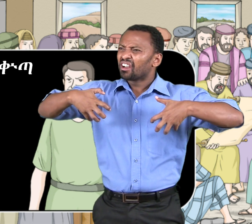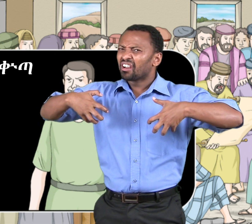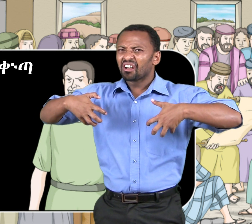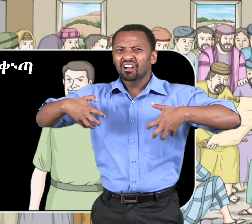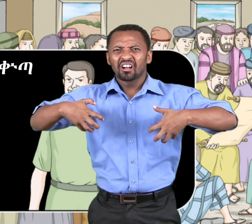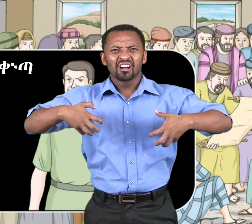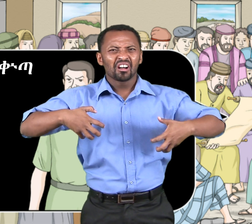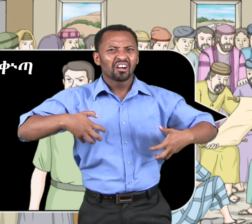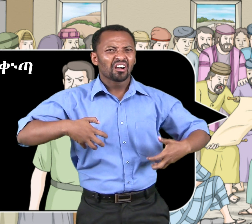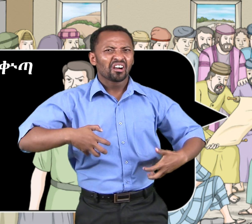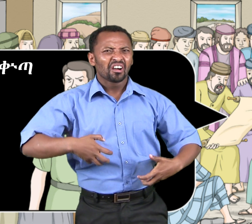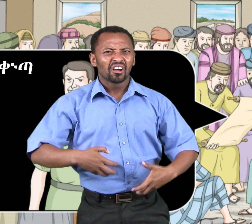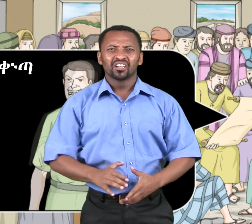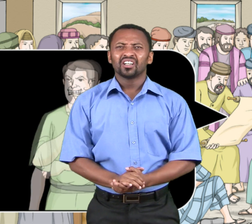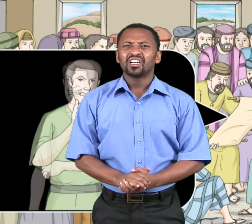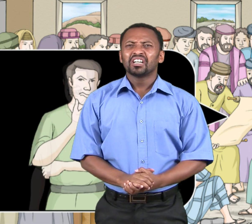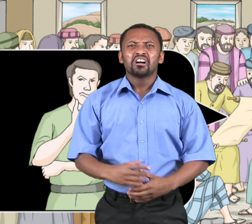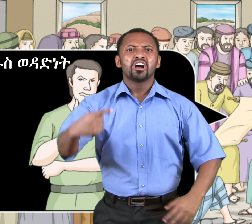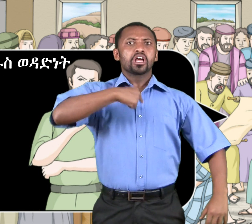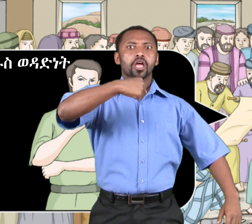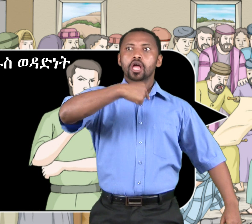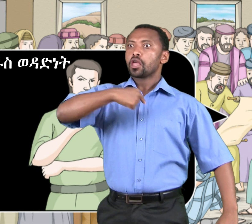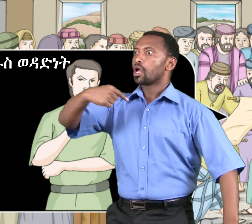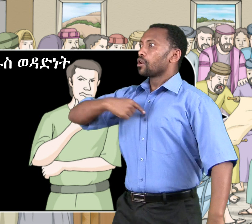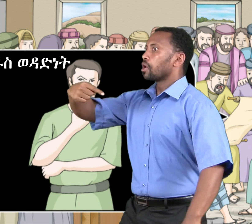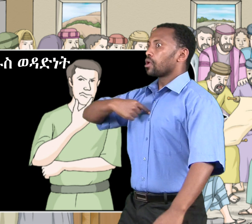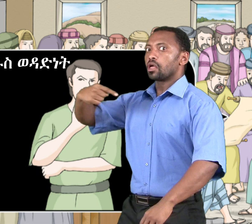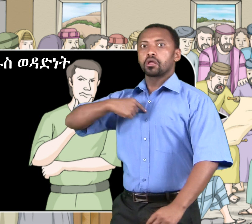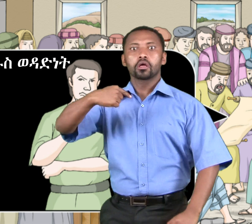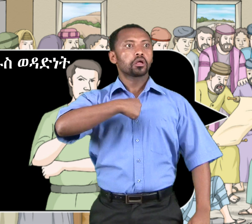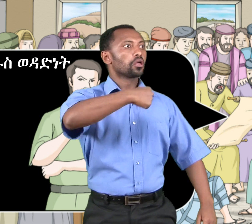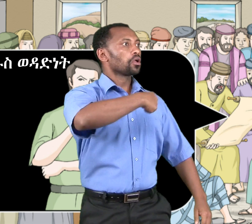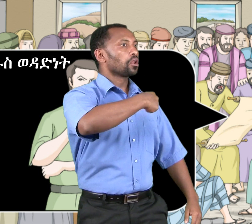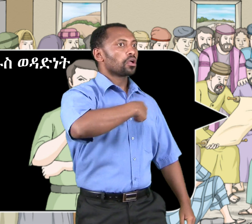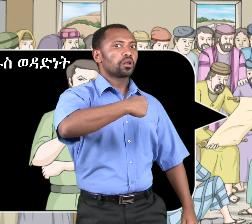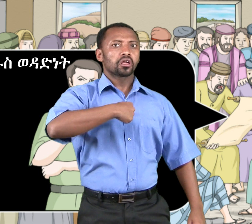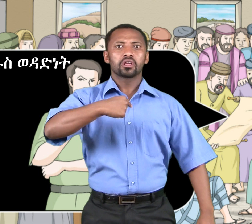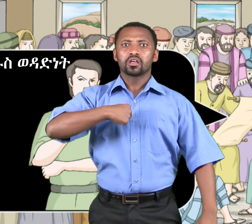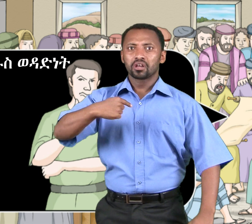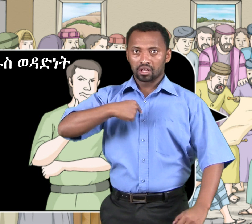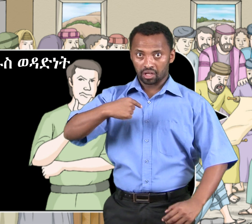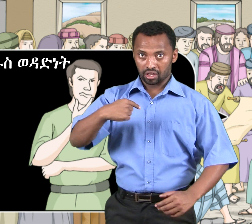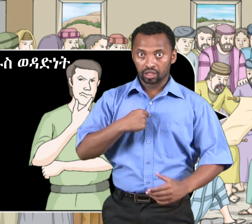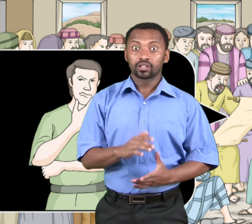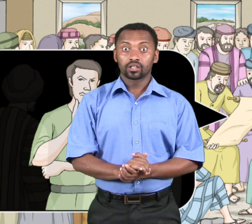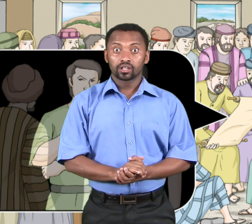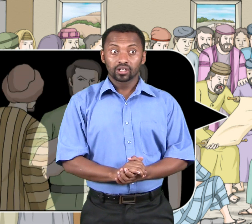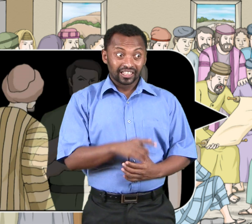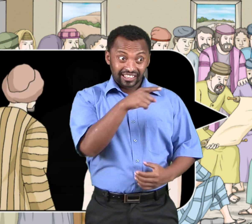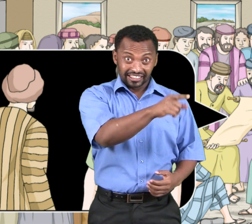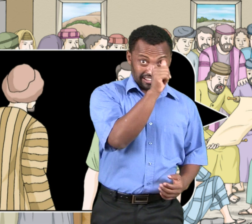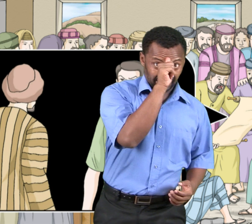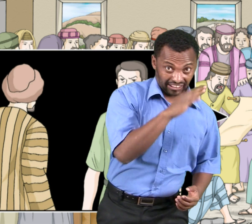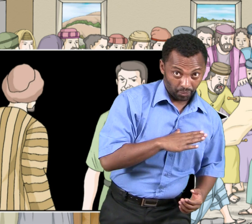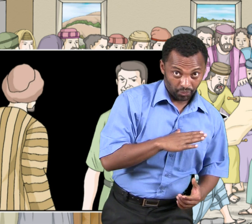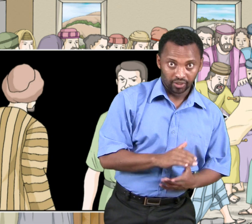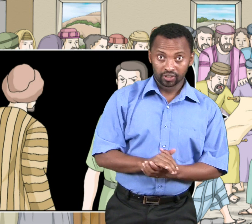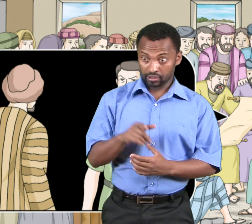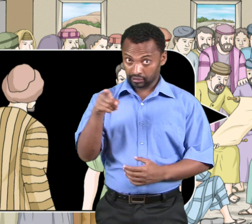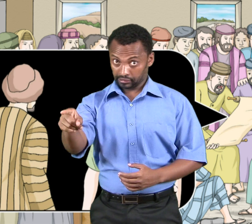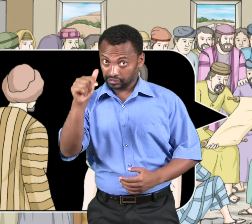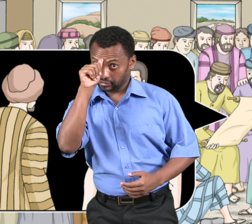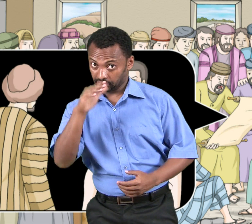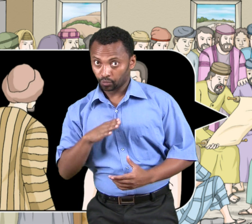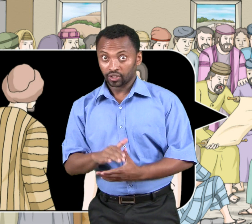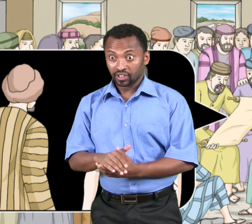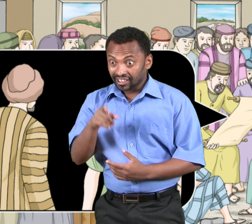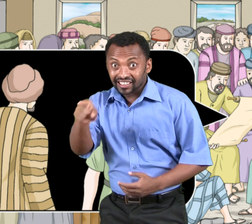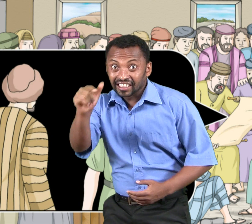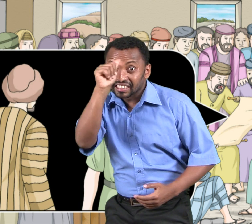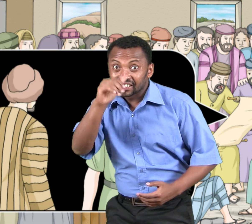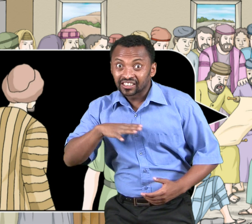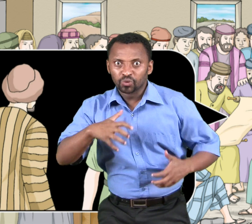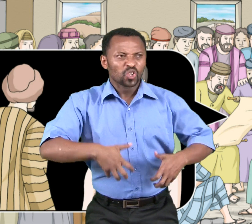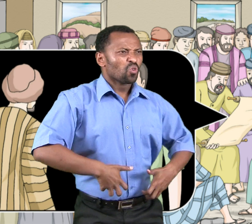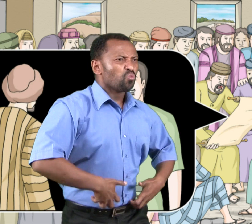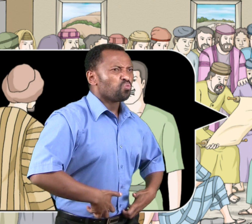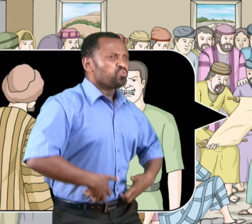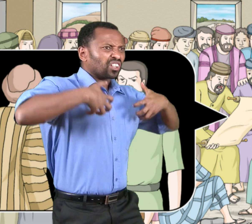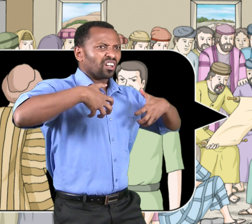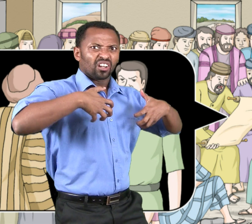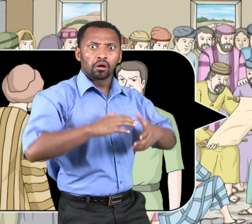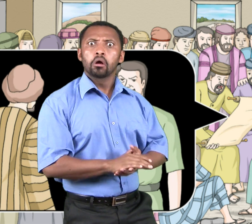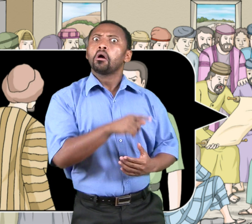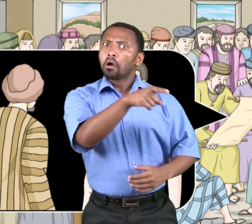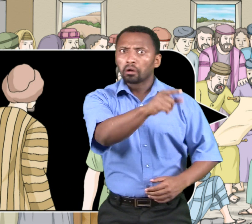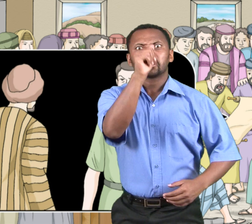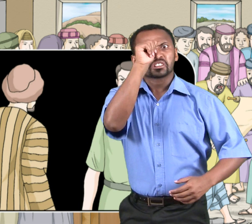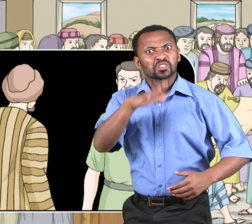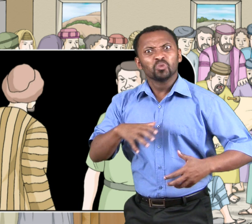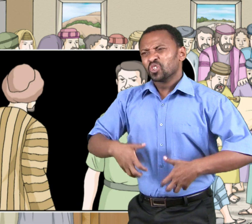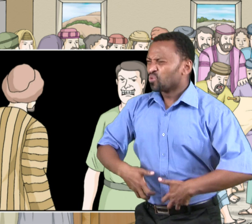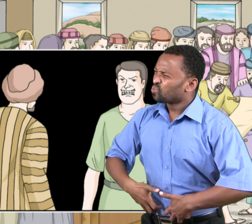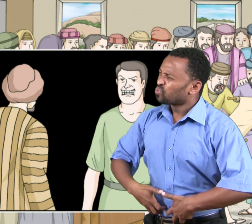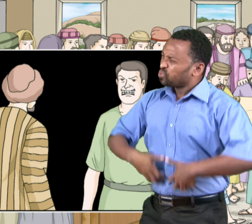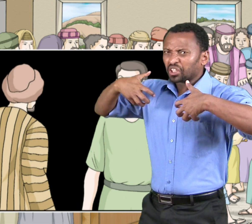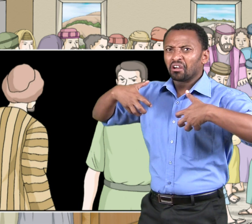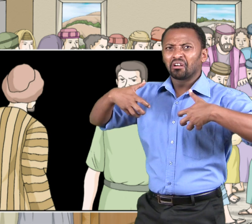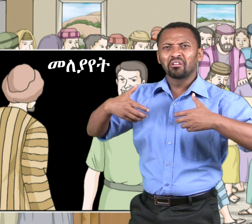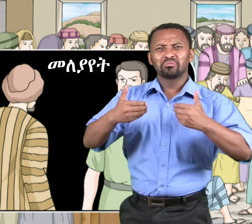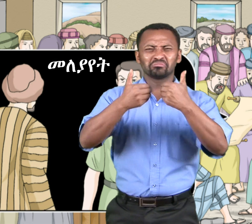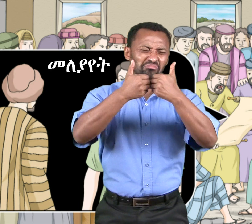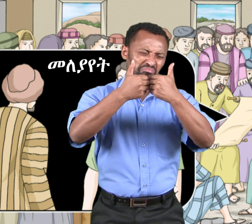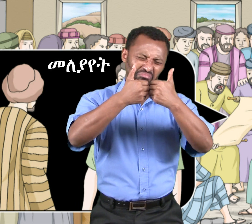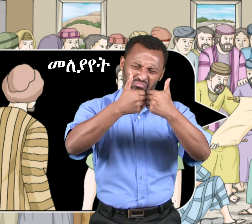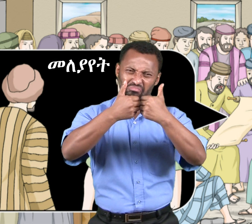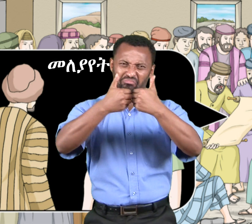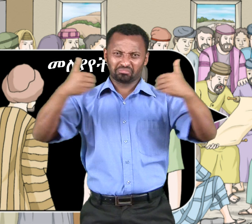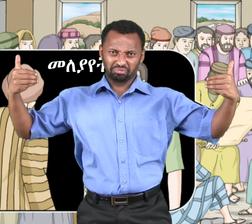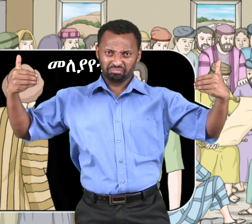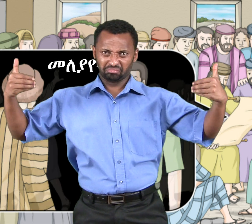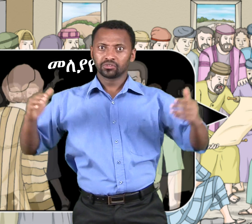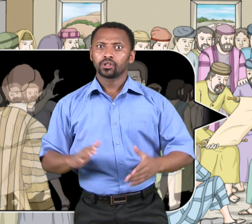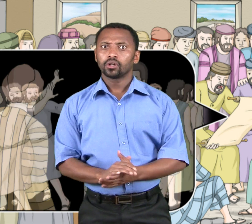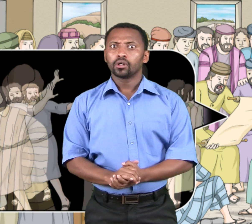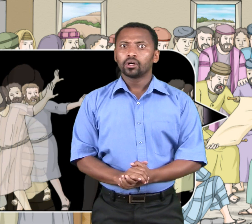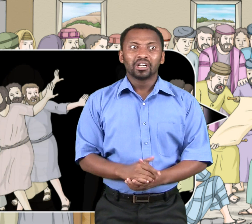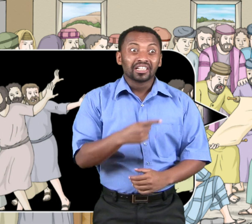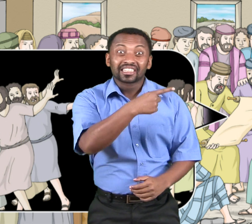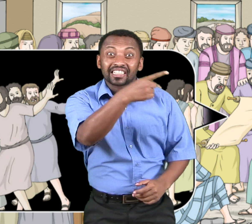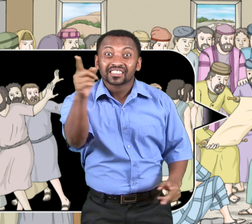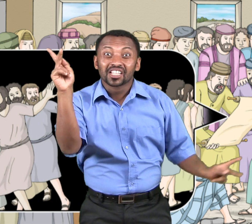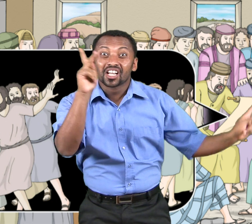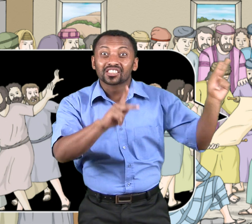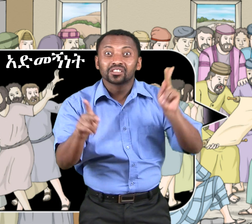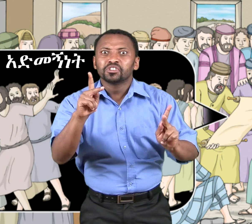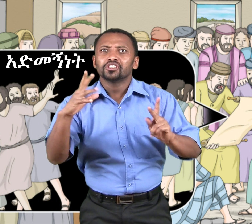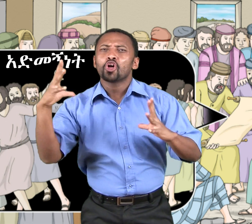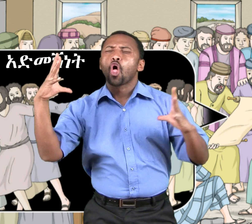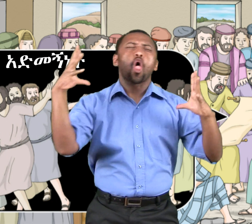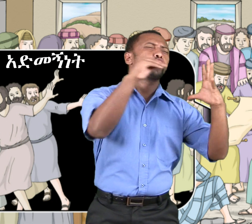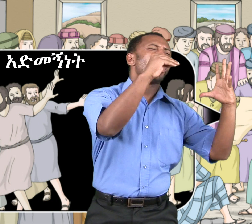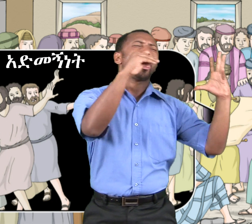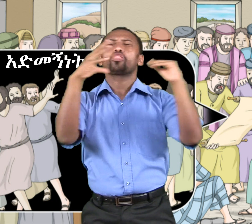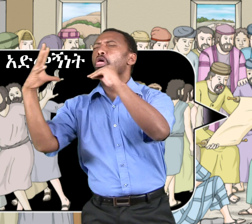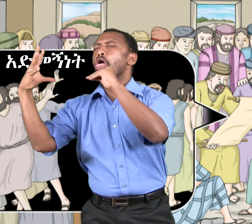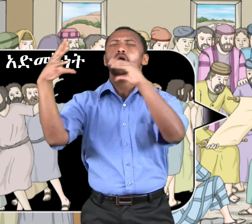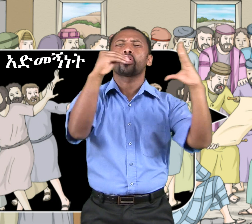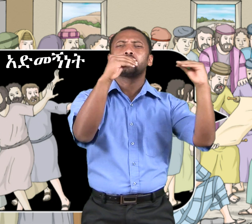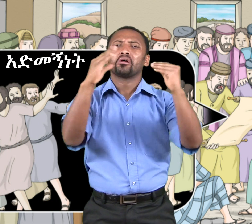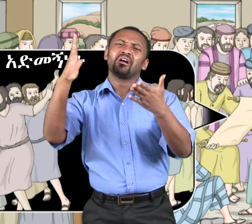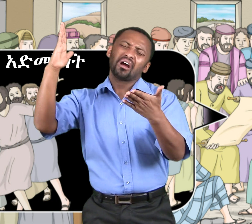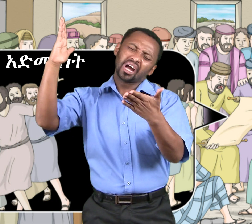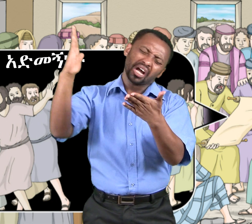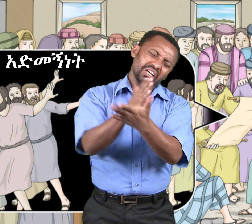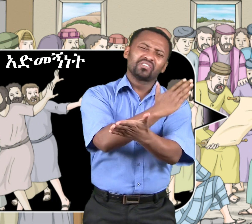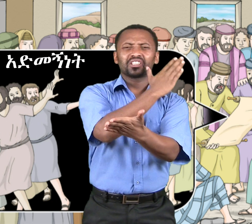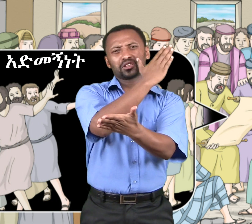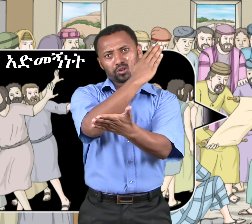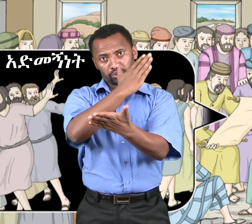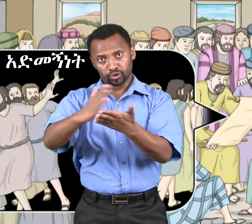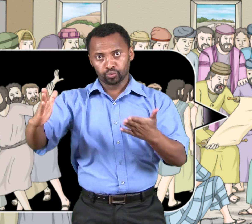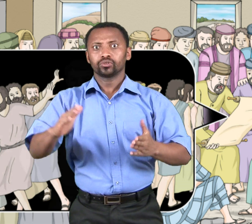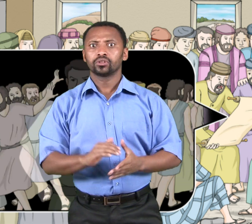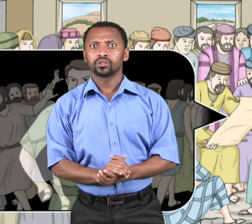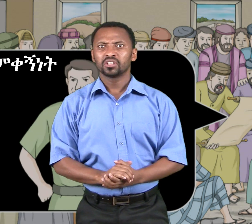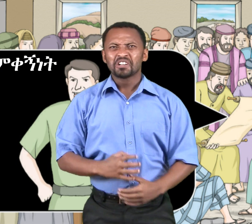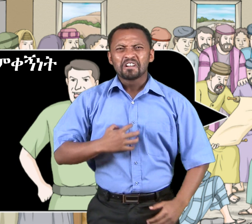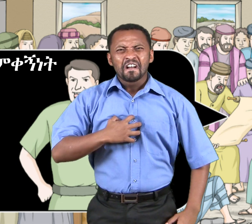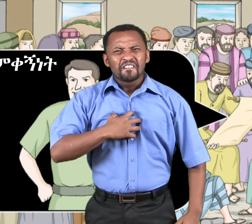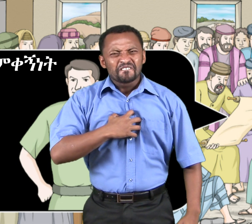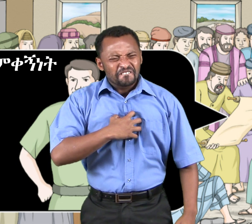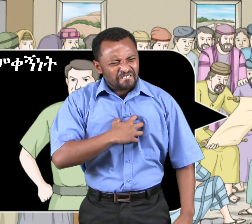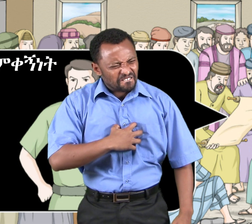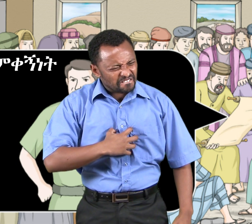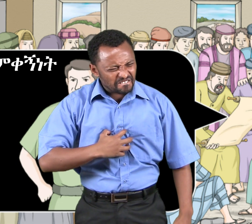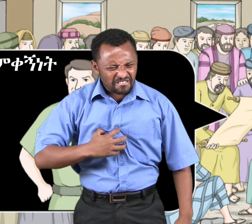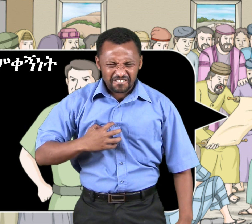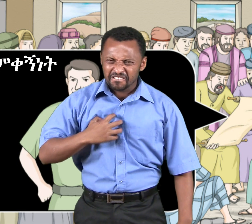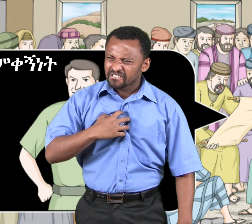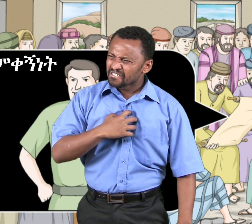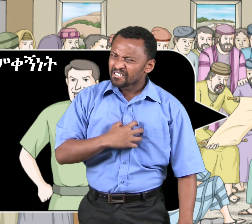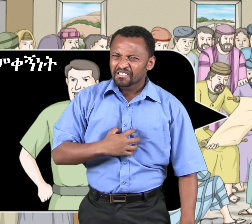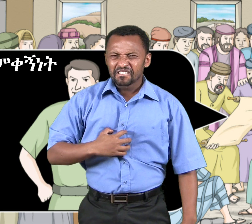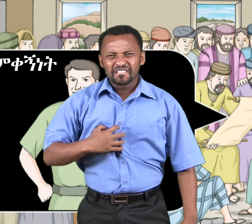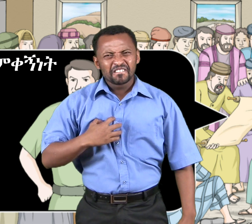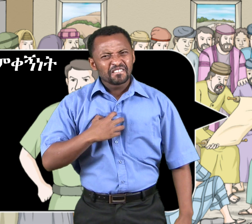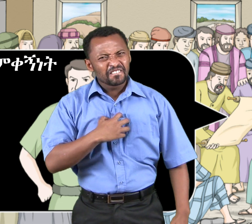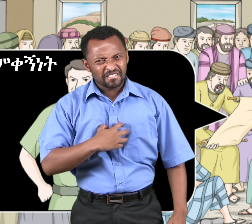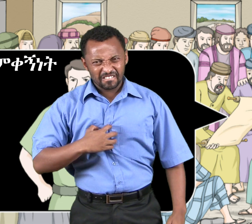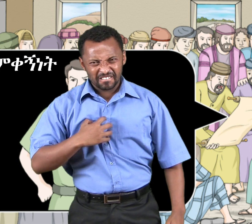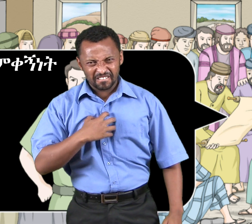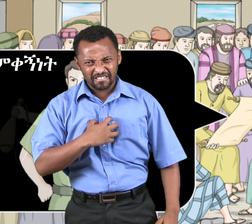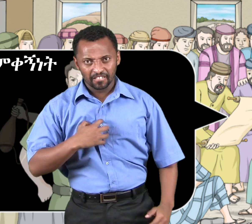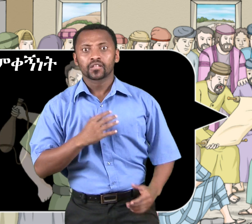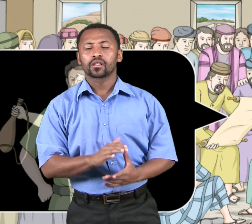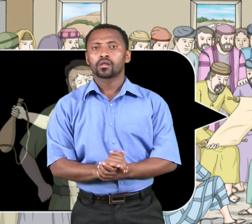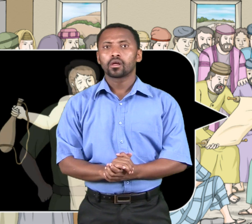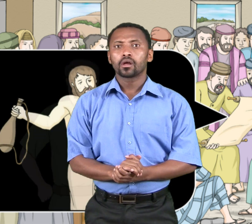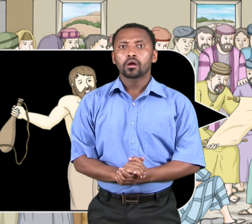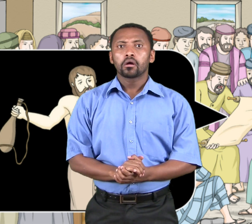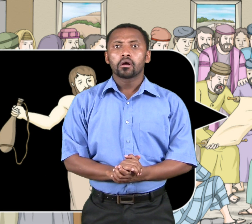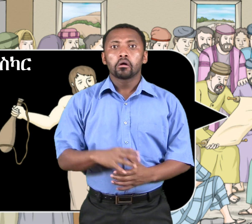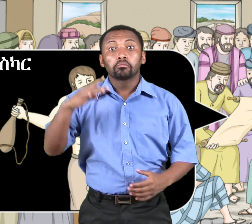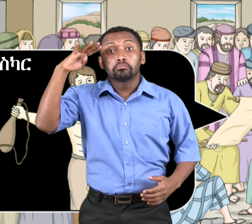rivalries, divisions, factions, and envy;